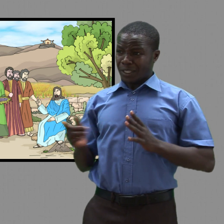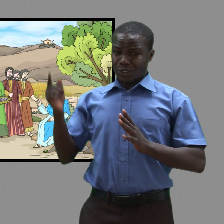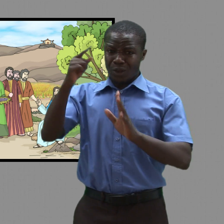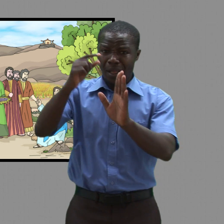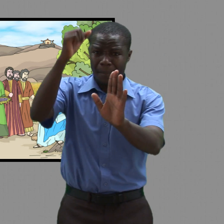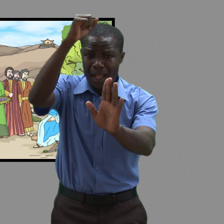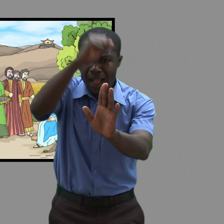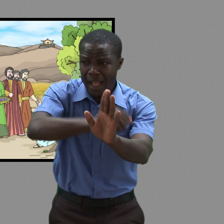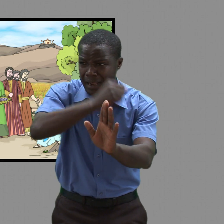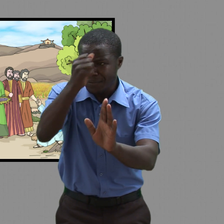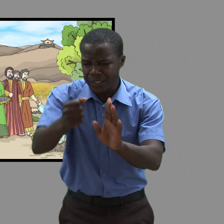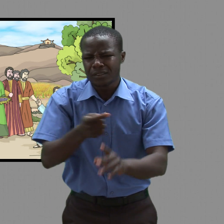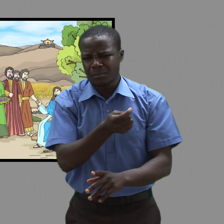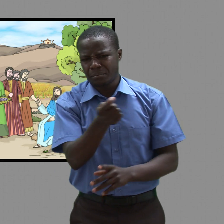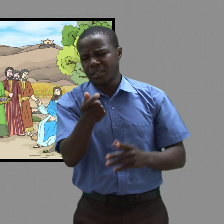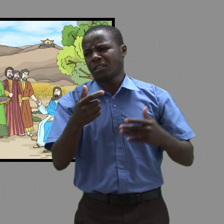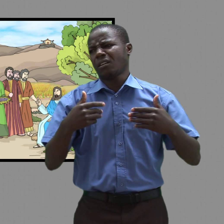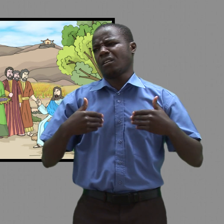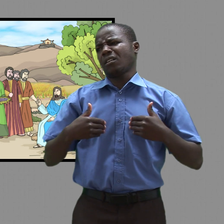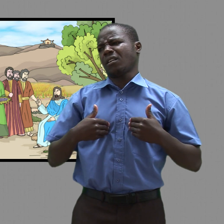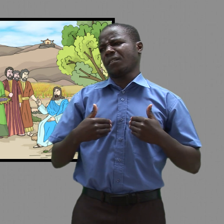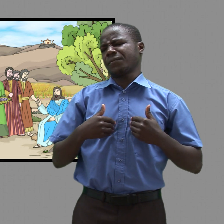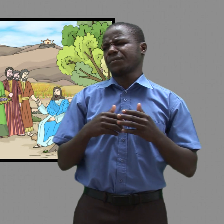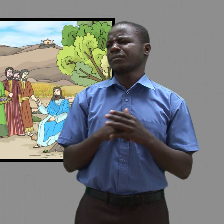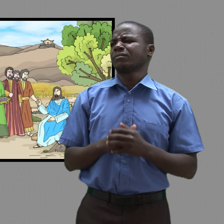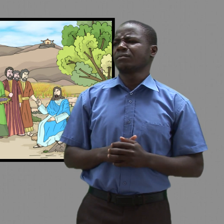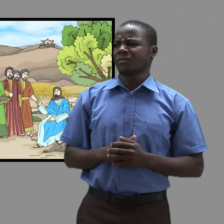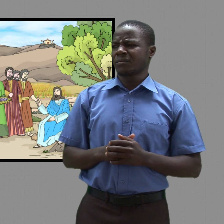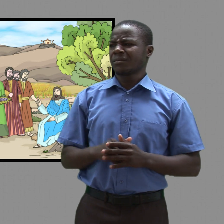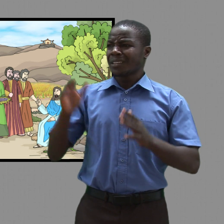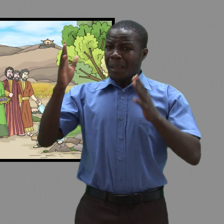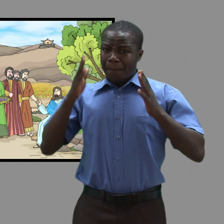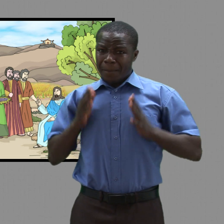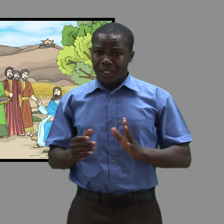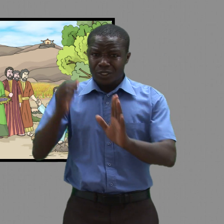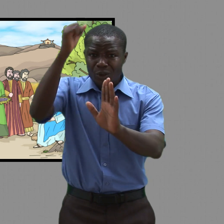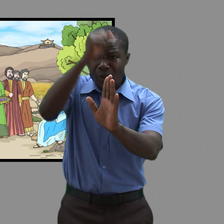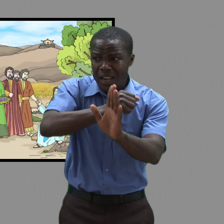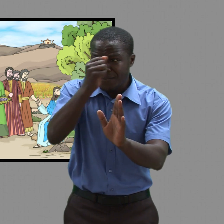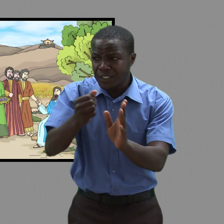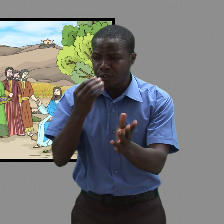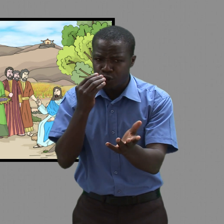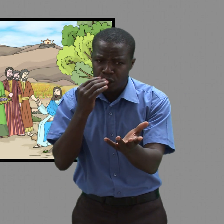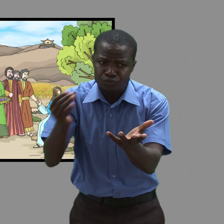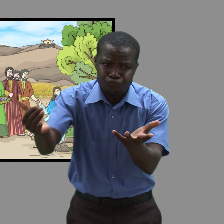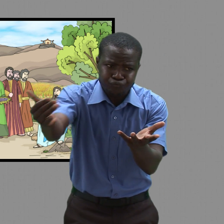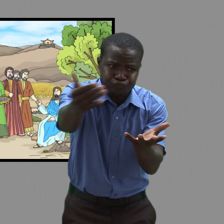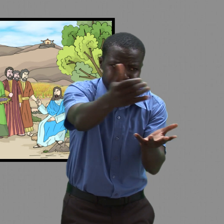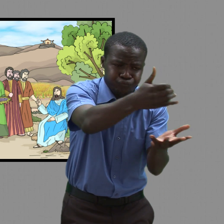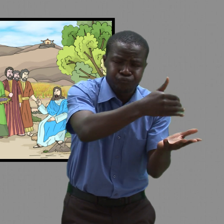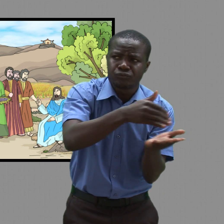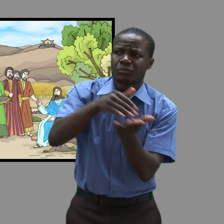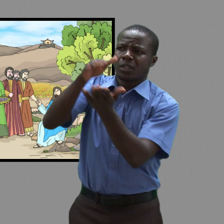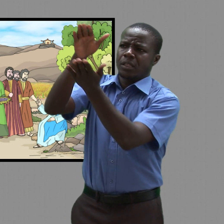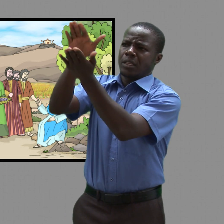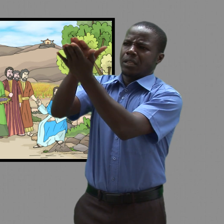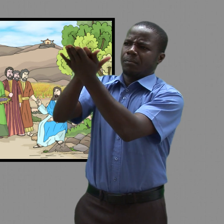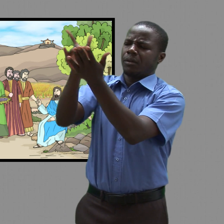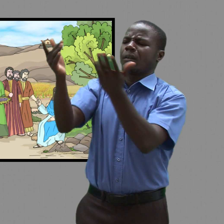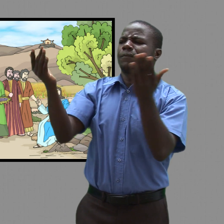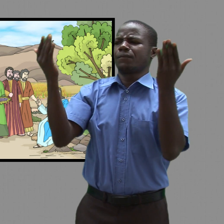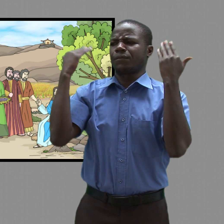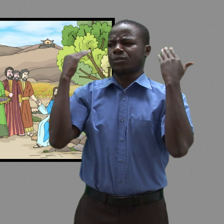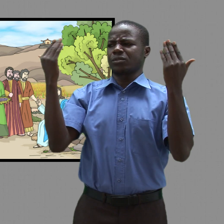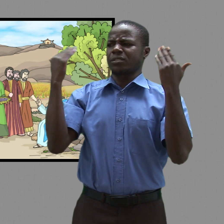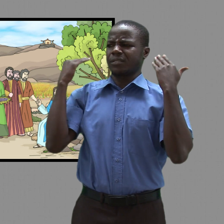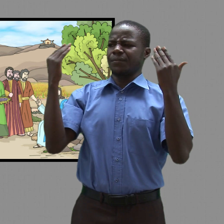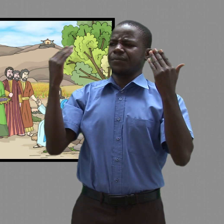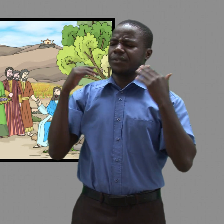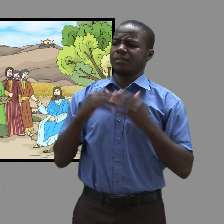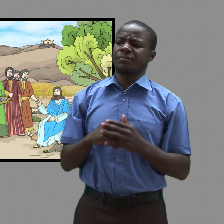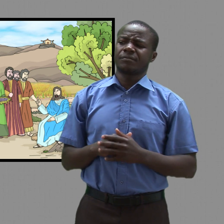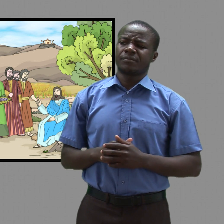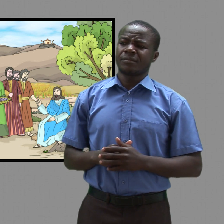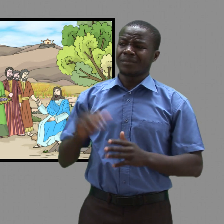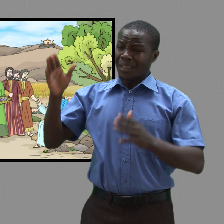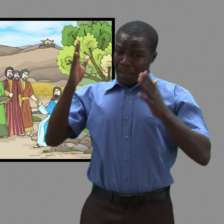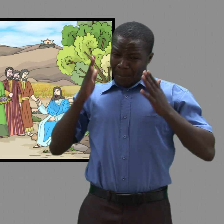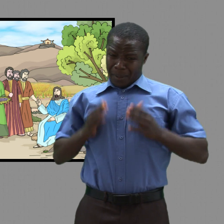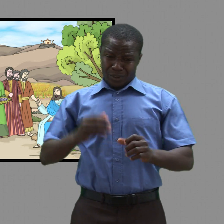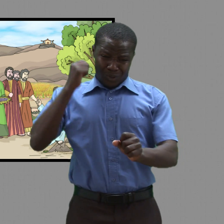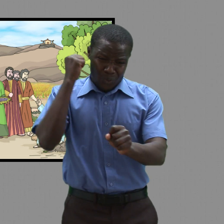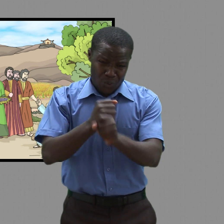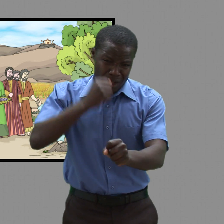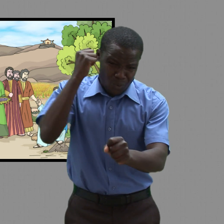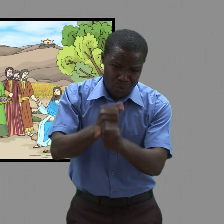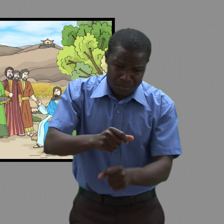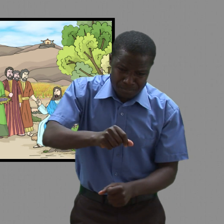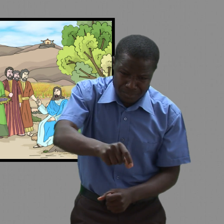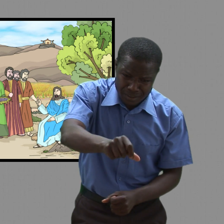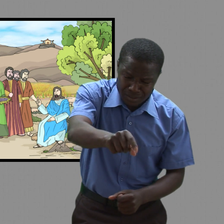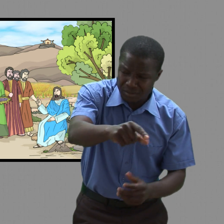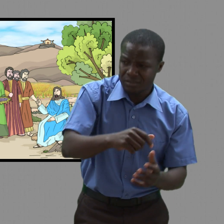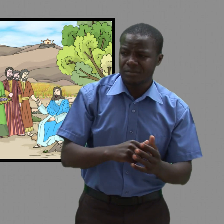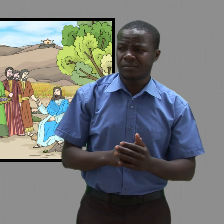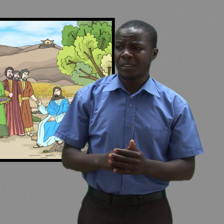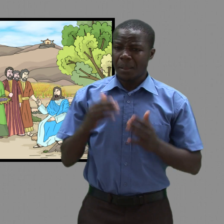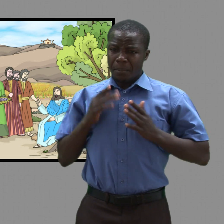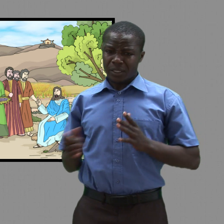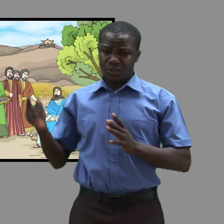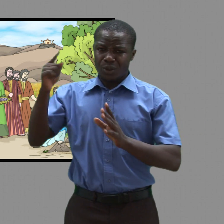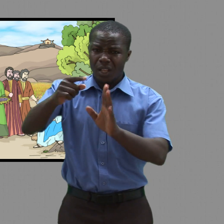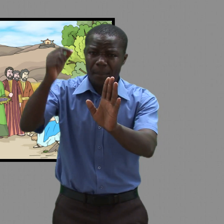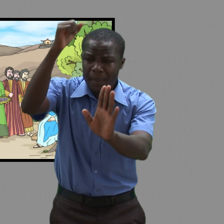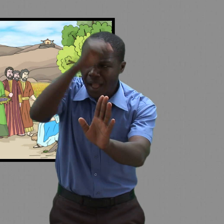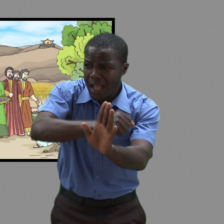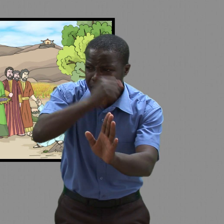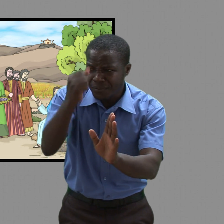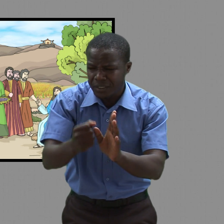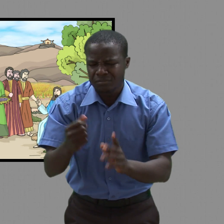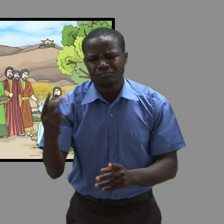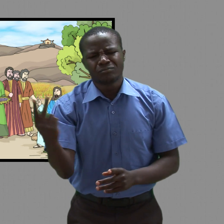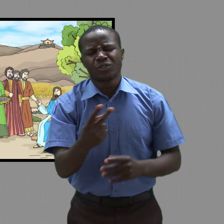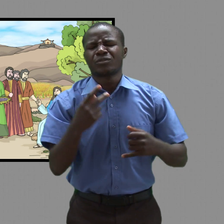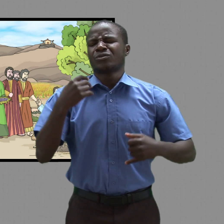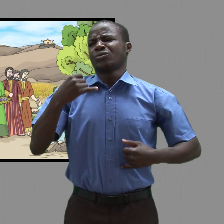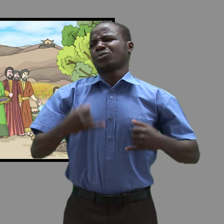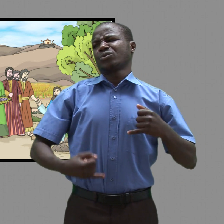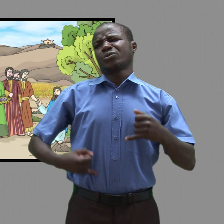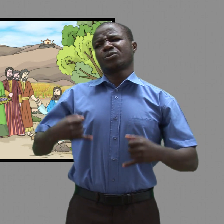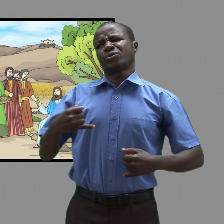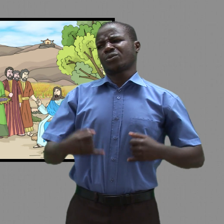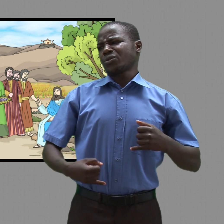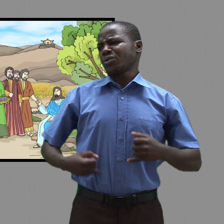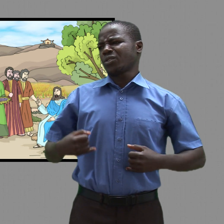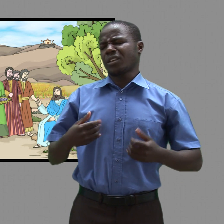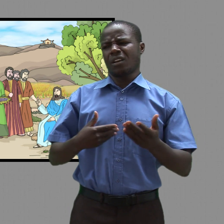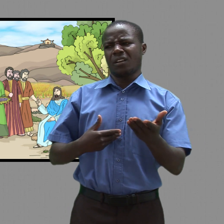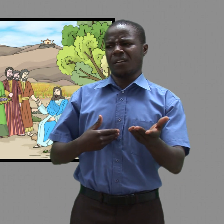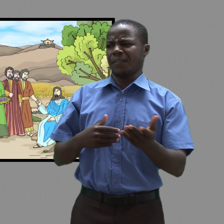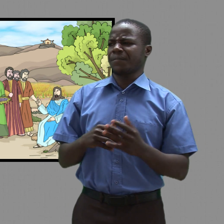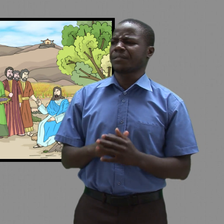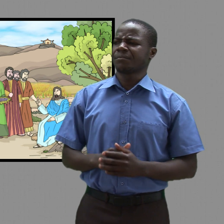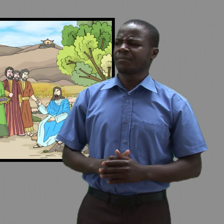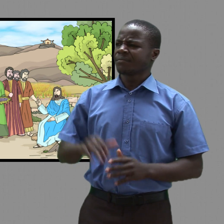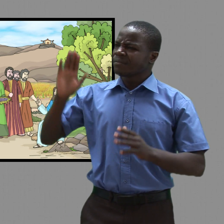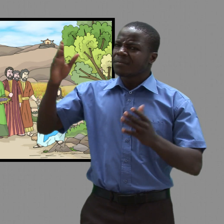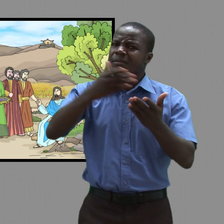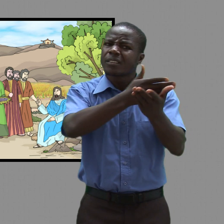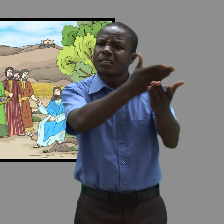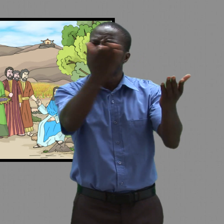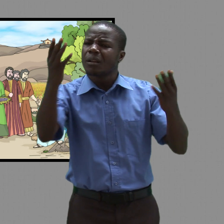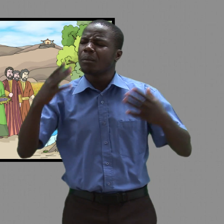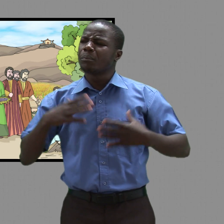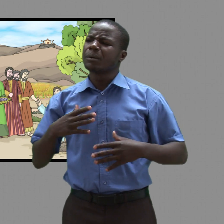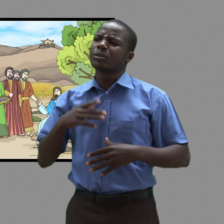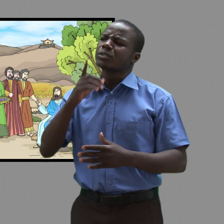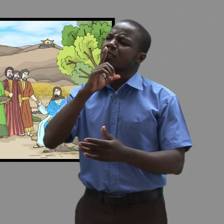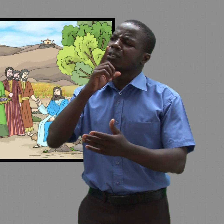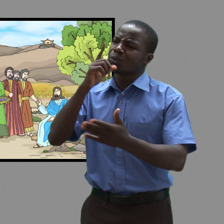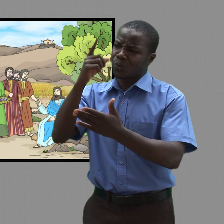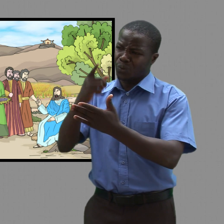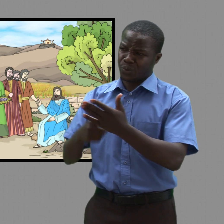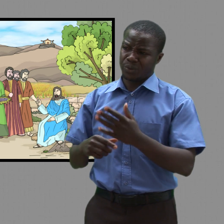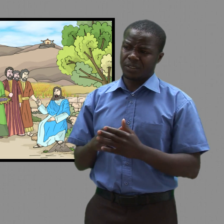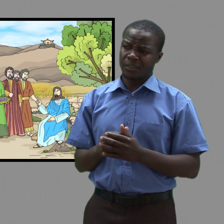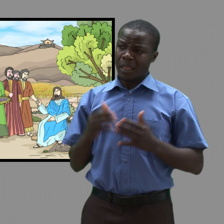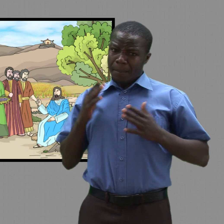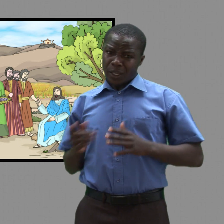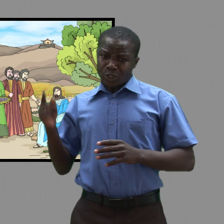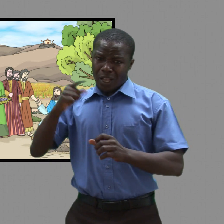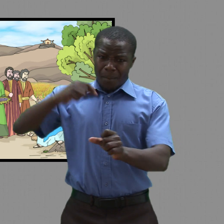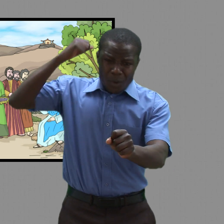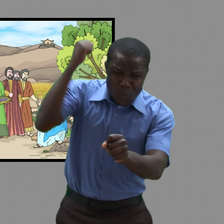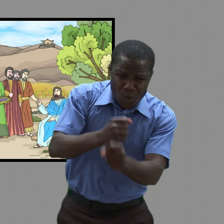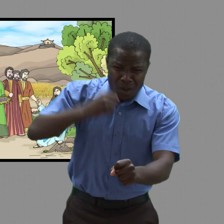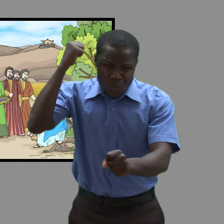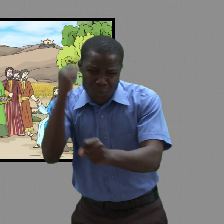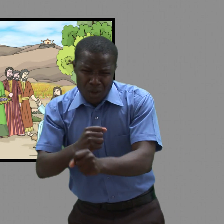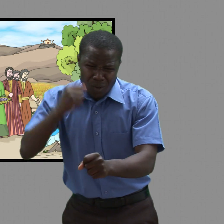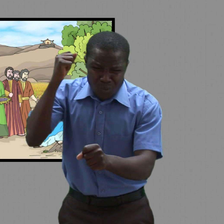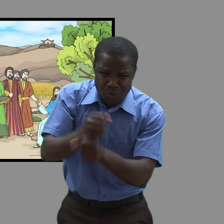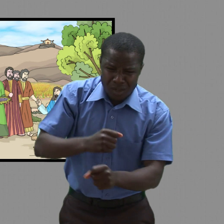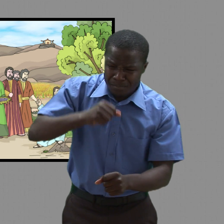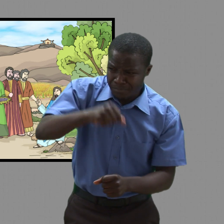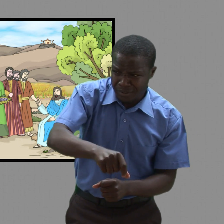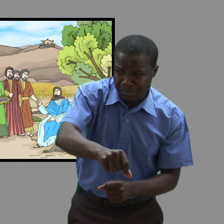Already the reaper draws his wages and gathers a crop for eternal life, so that the sower and the reaper may rejoice together.